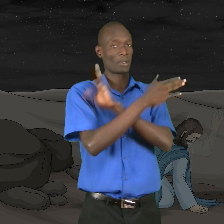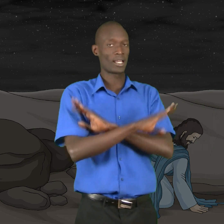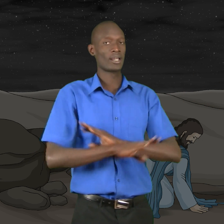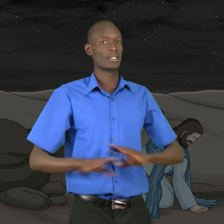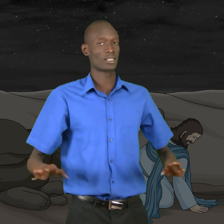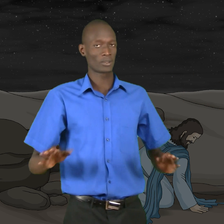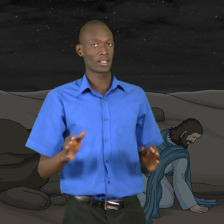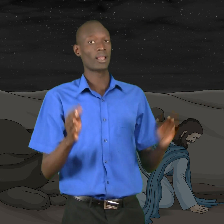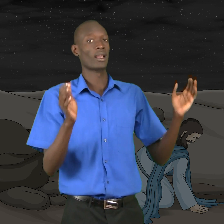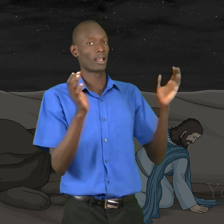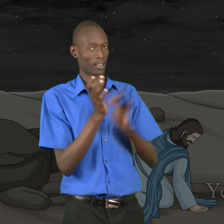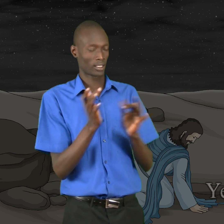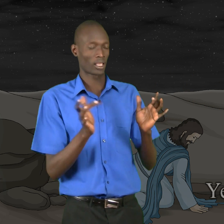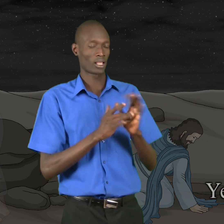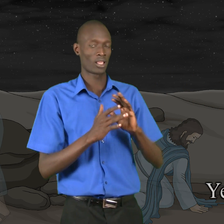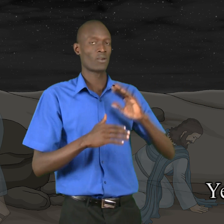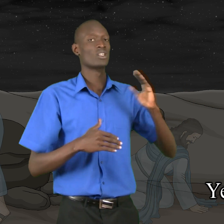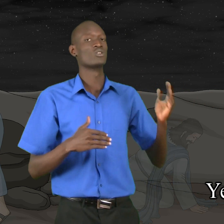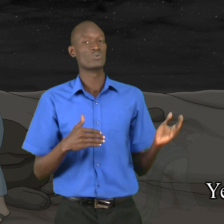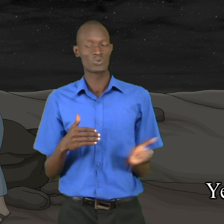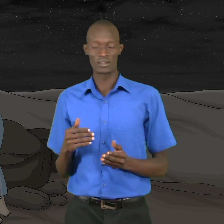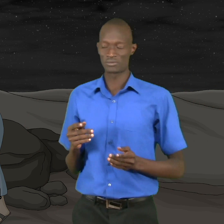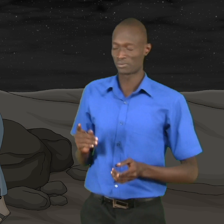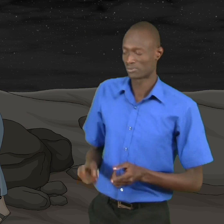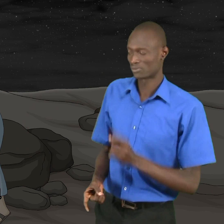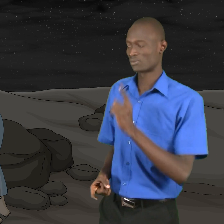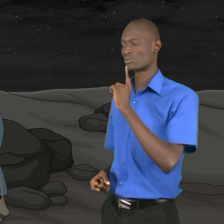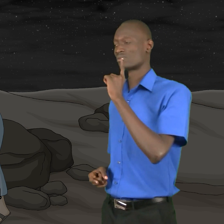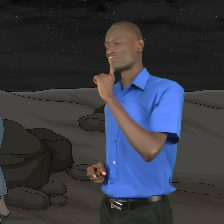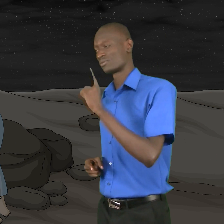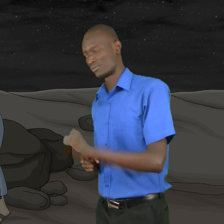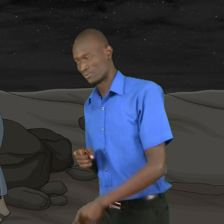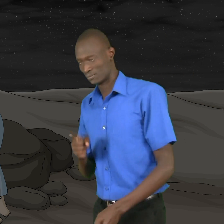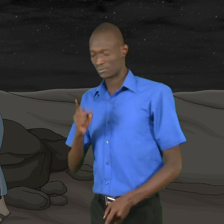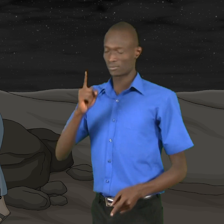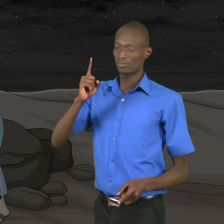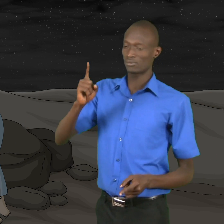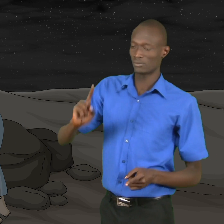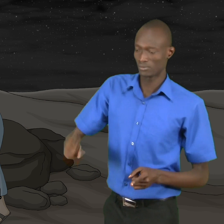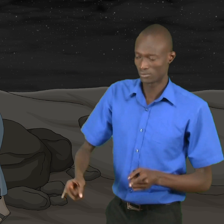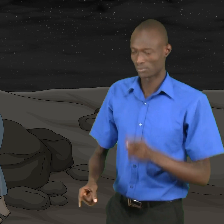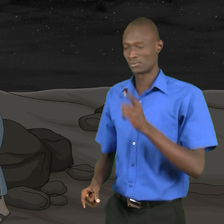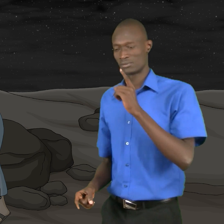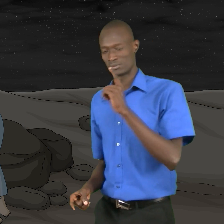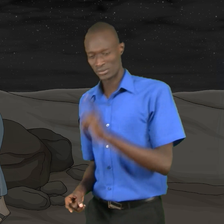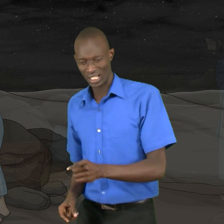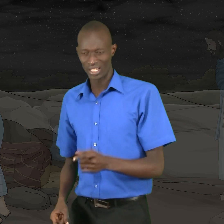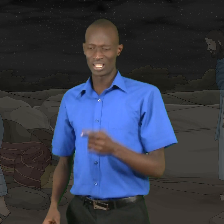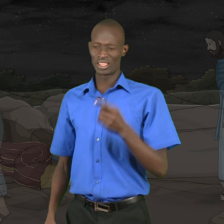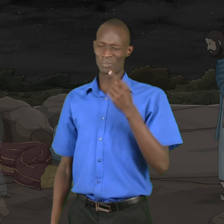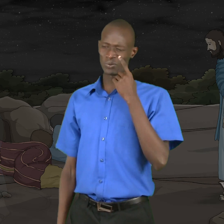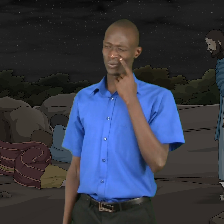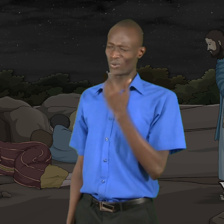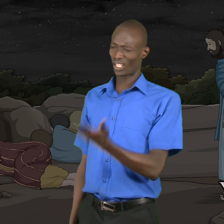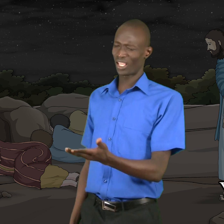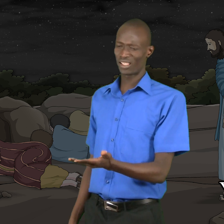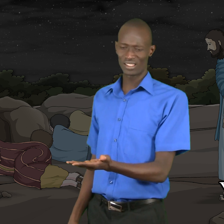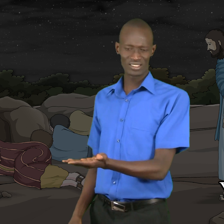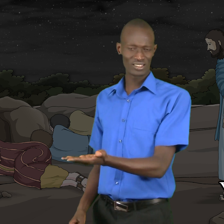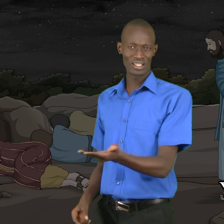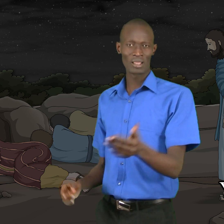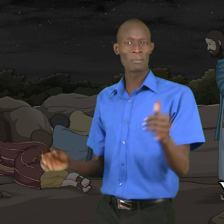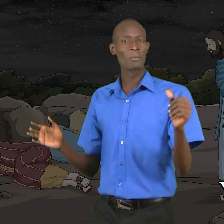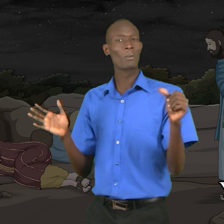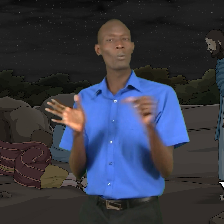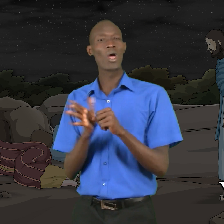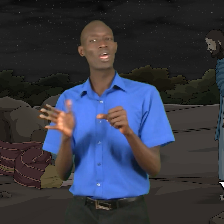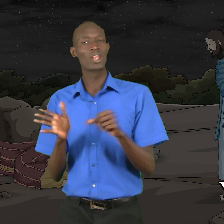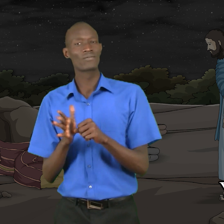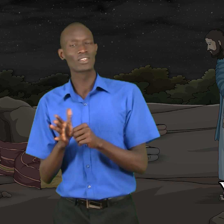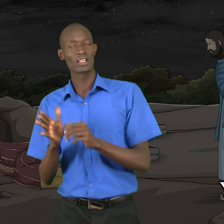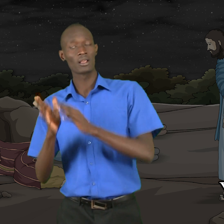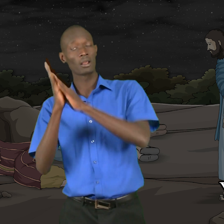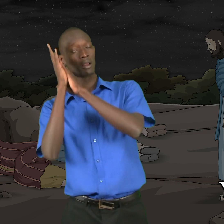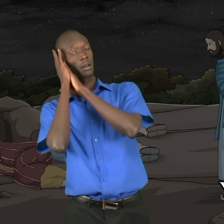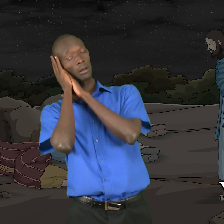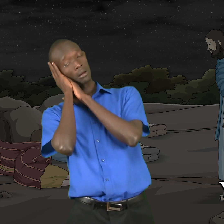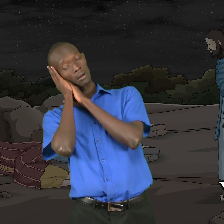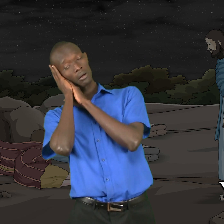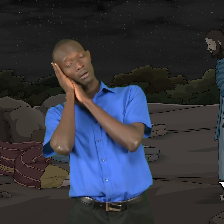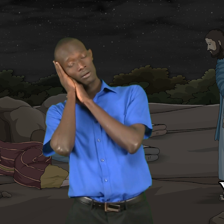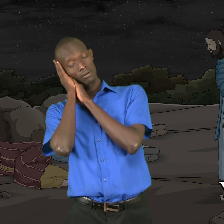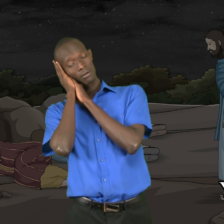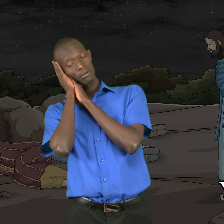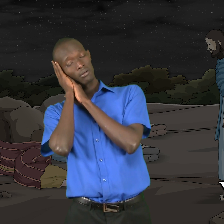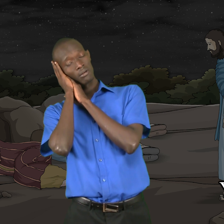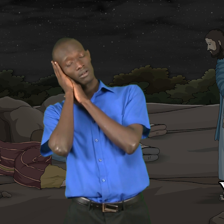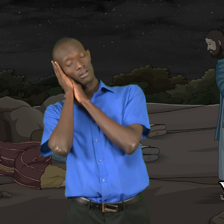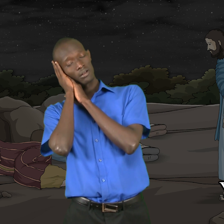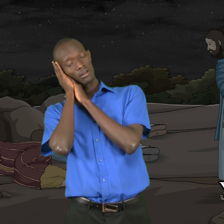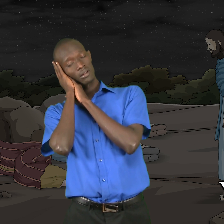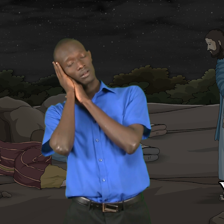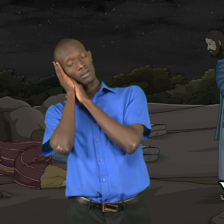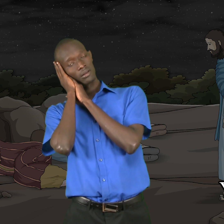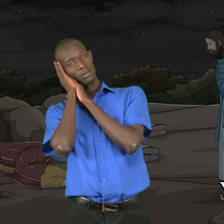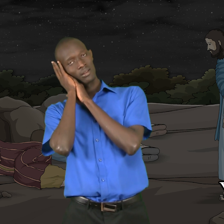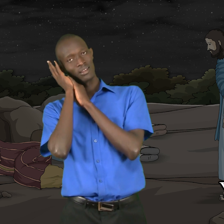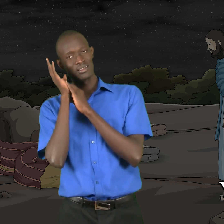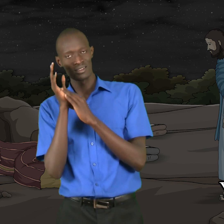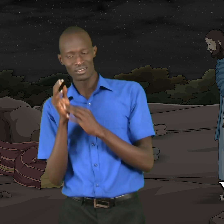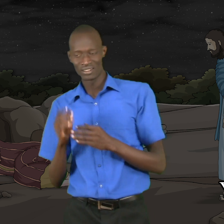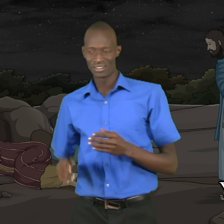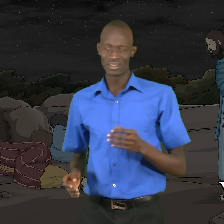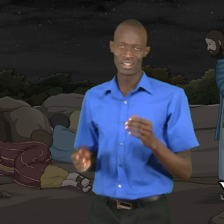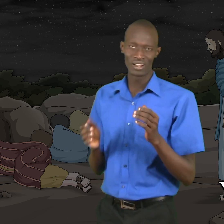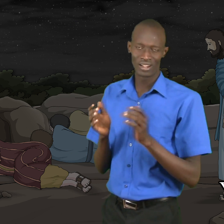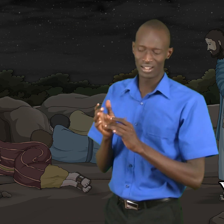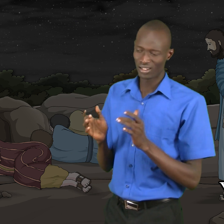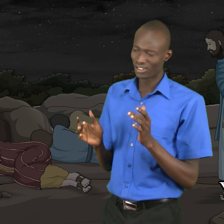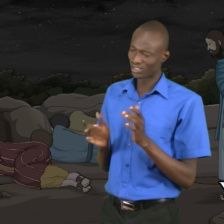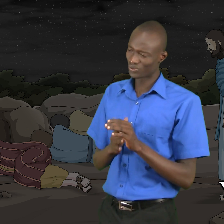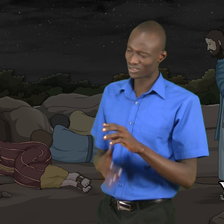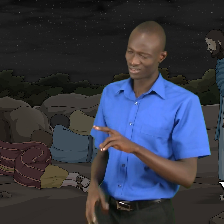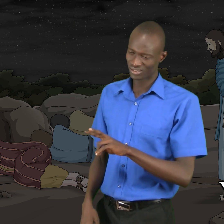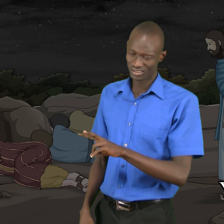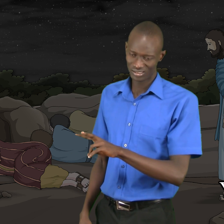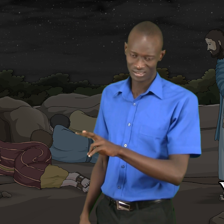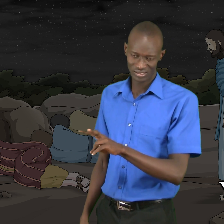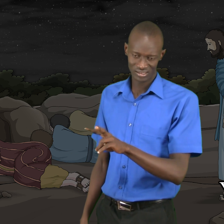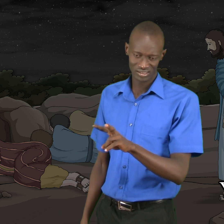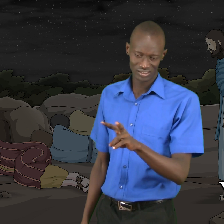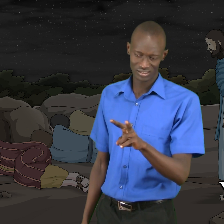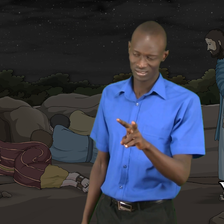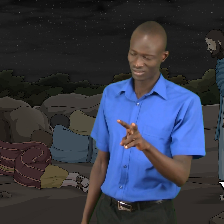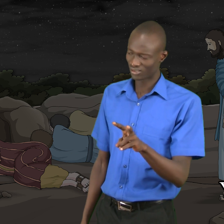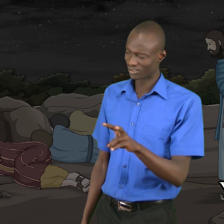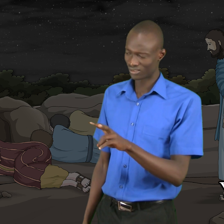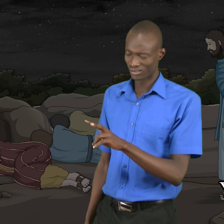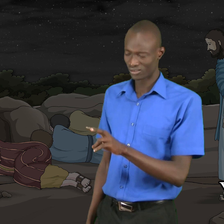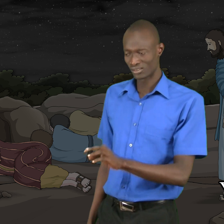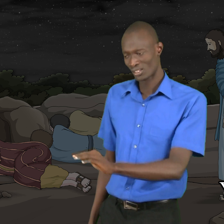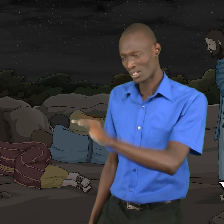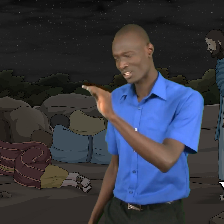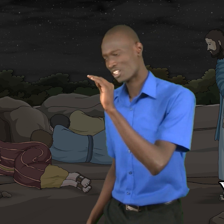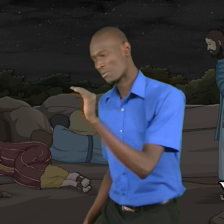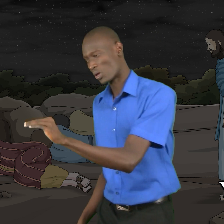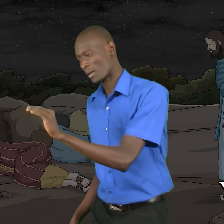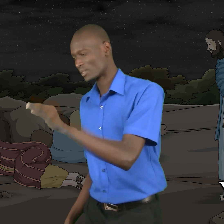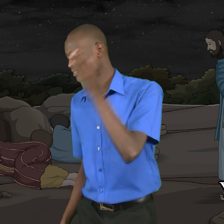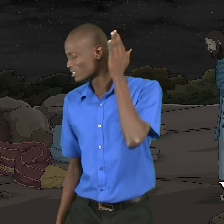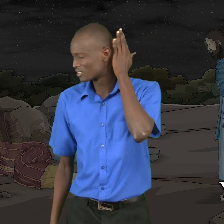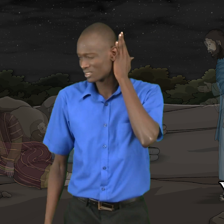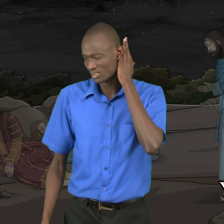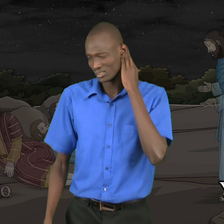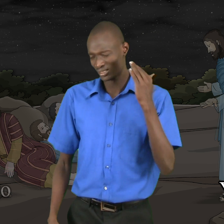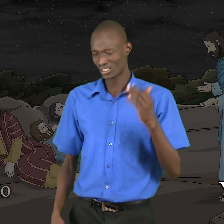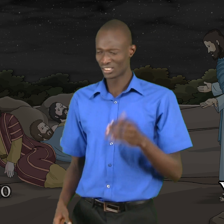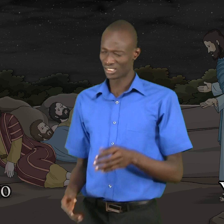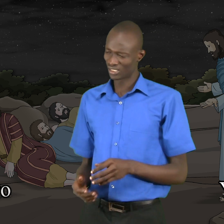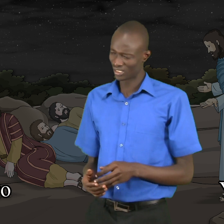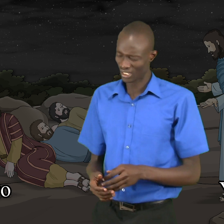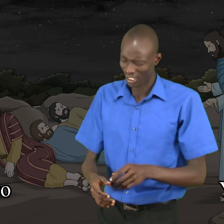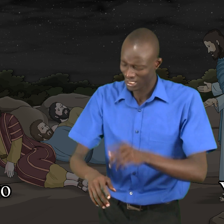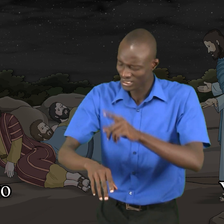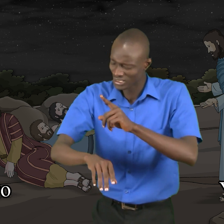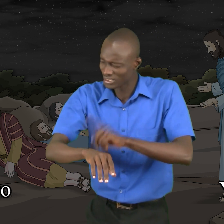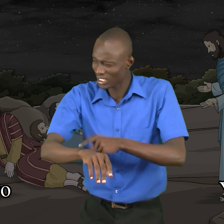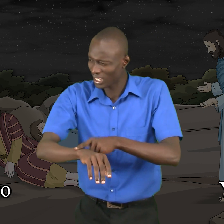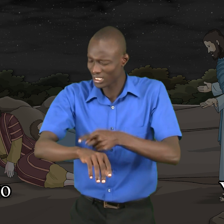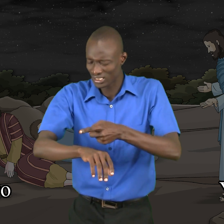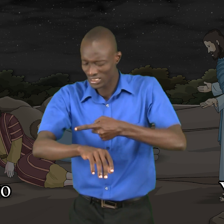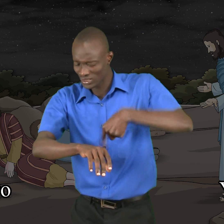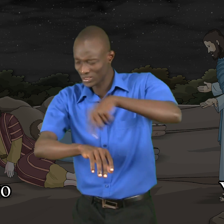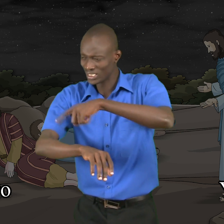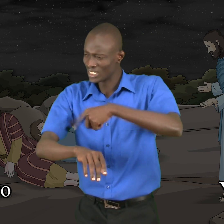Then Jesus returned to the disciples and found them sleeping. “Were you not able to keep watch with Me for one hour?”